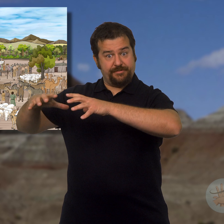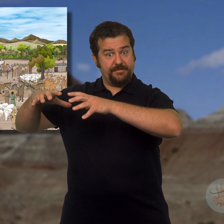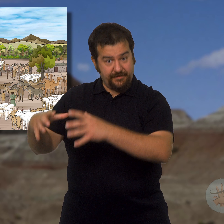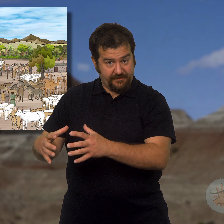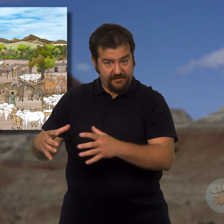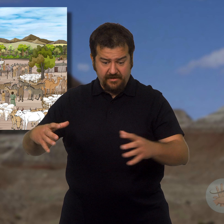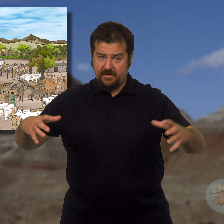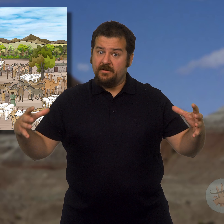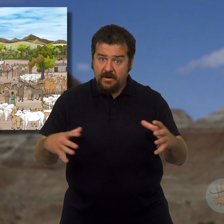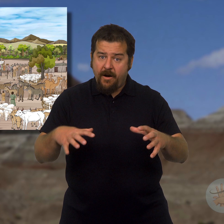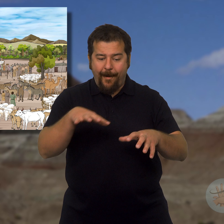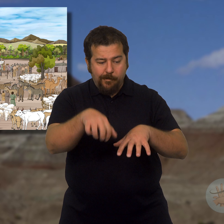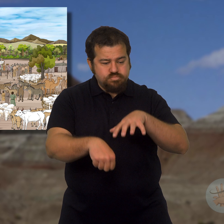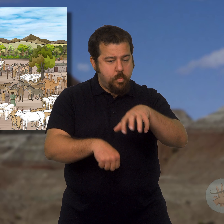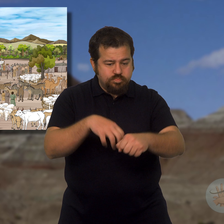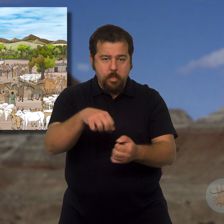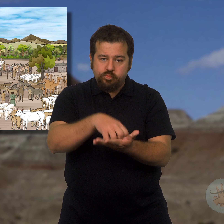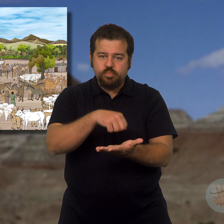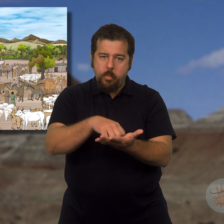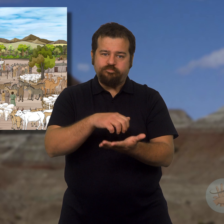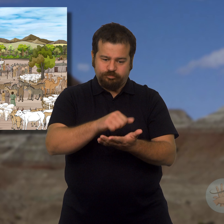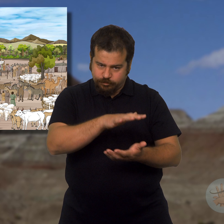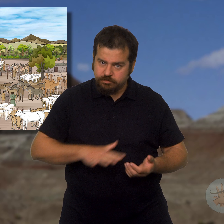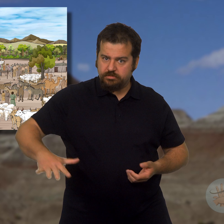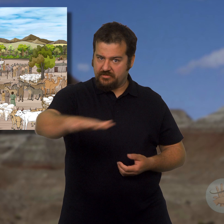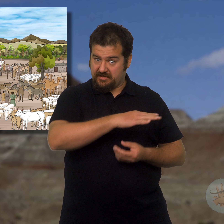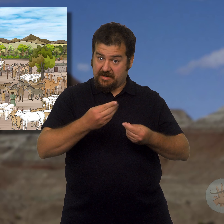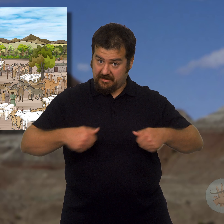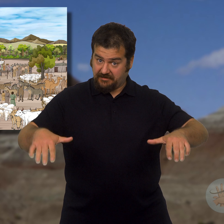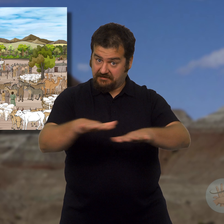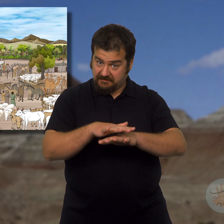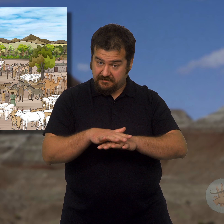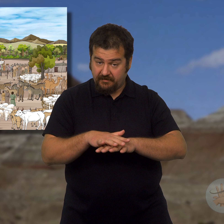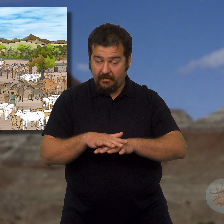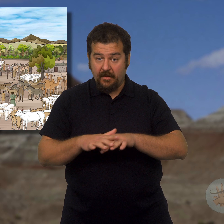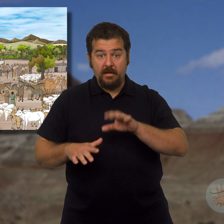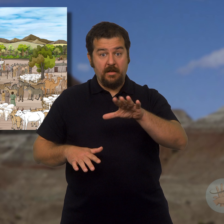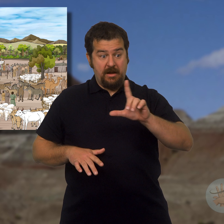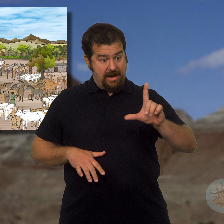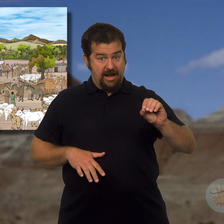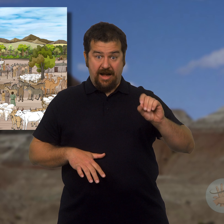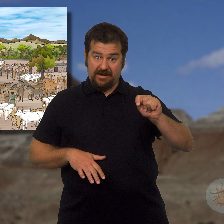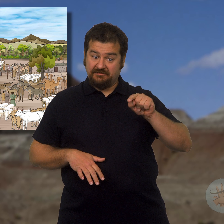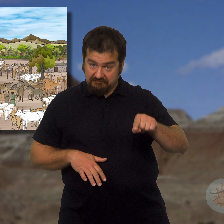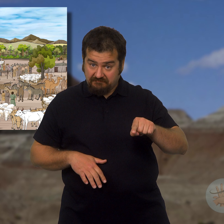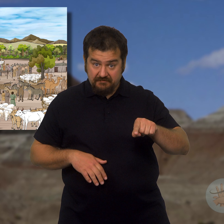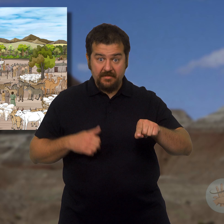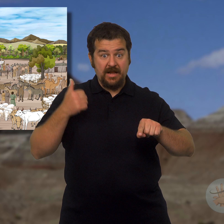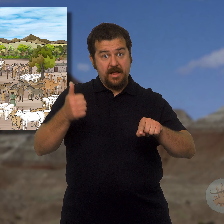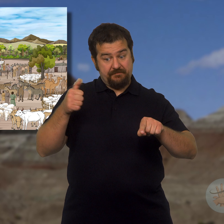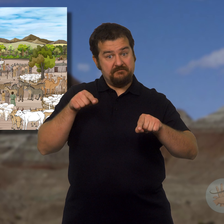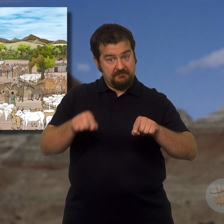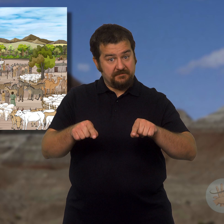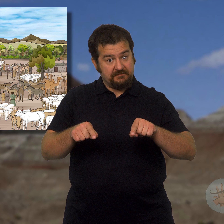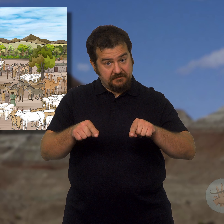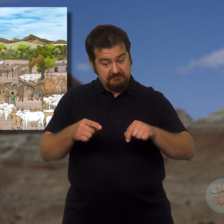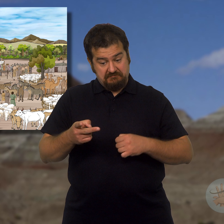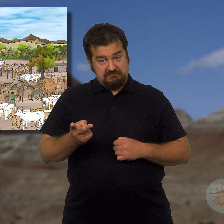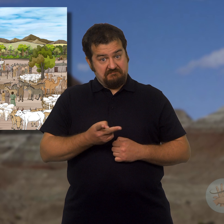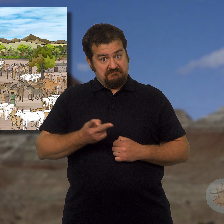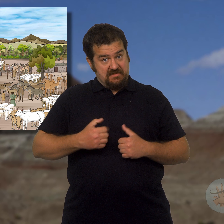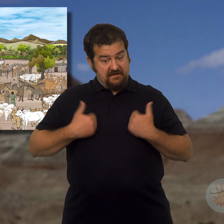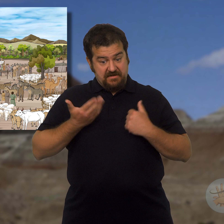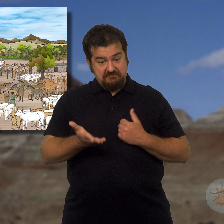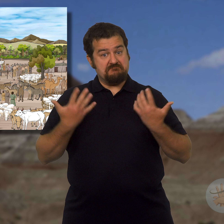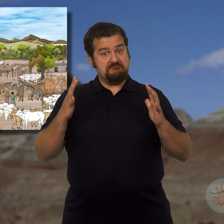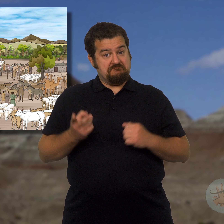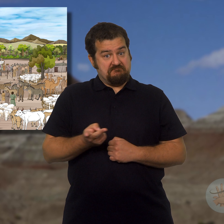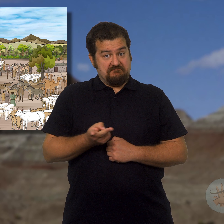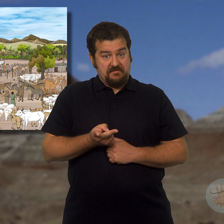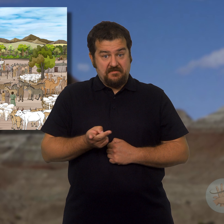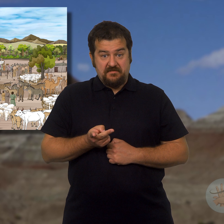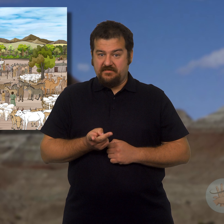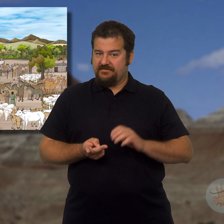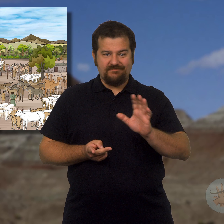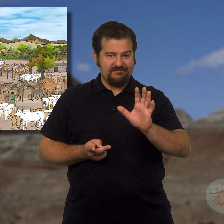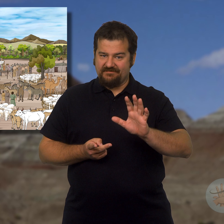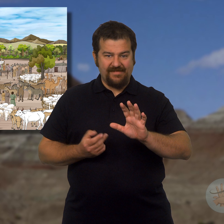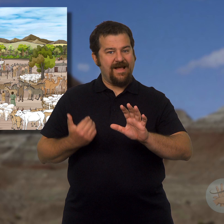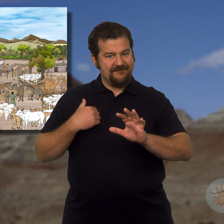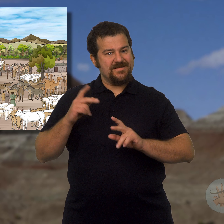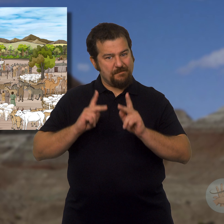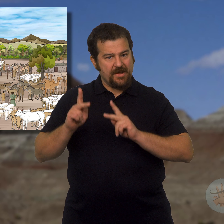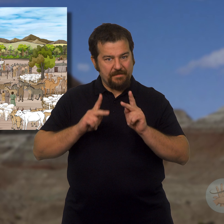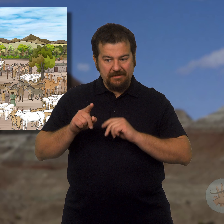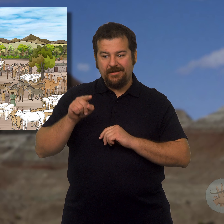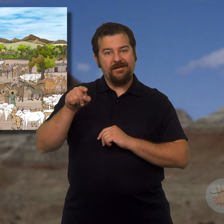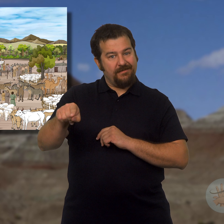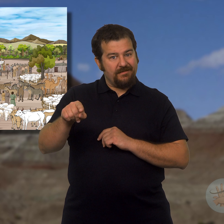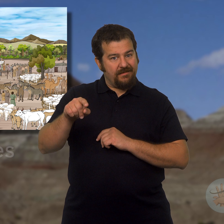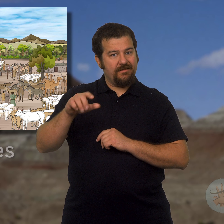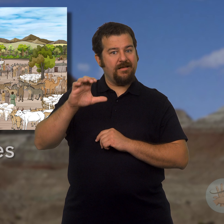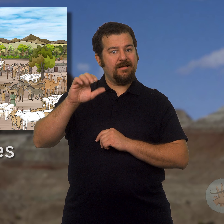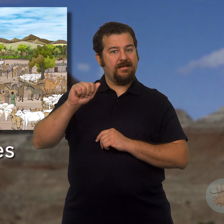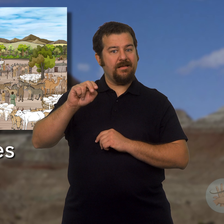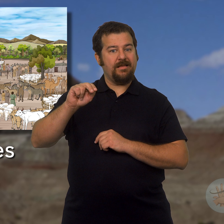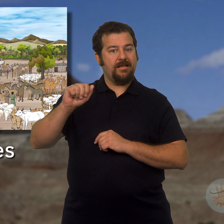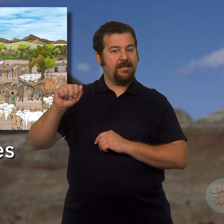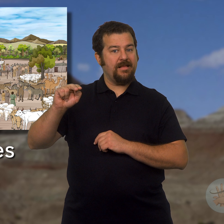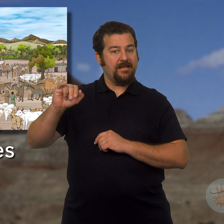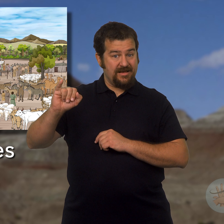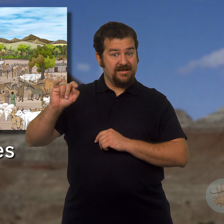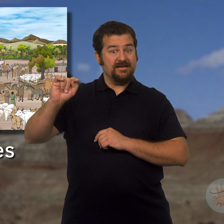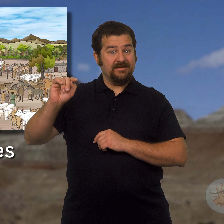And there was discord between the herdsmen of Abram and the herdsmen of Lot.